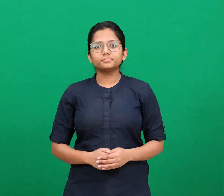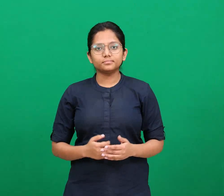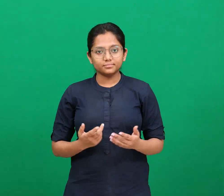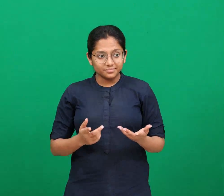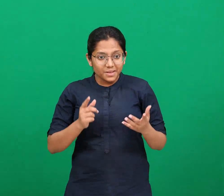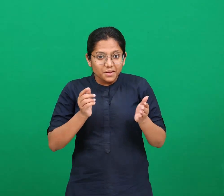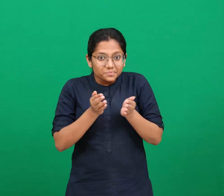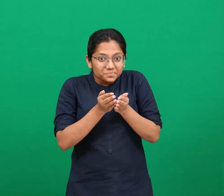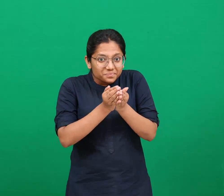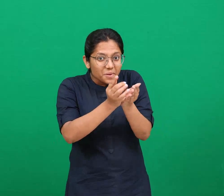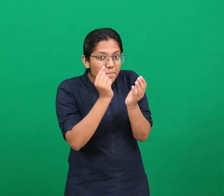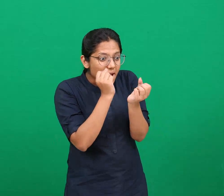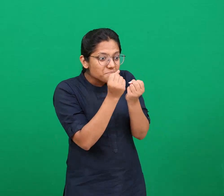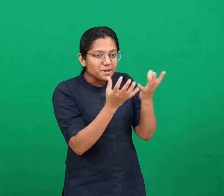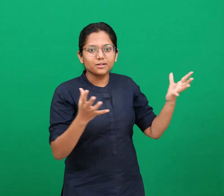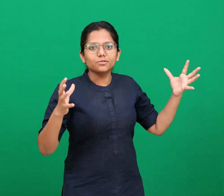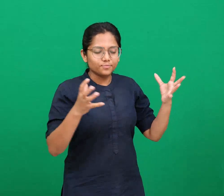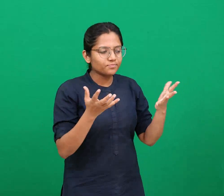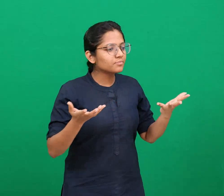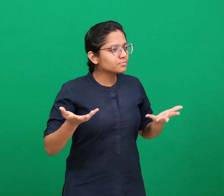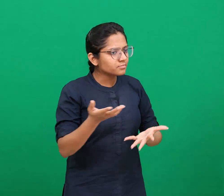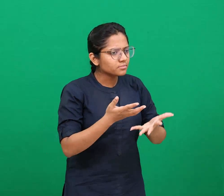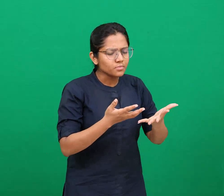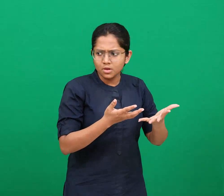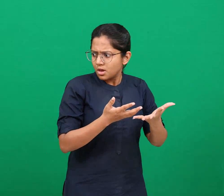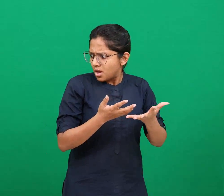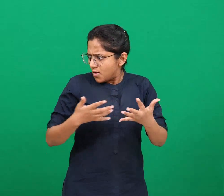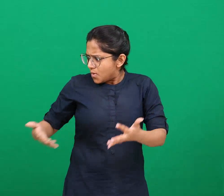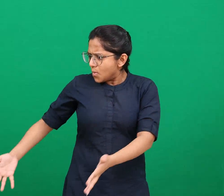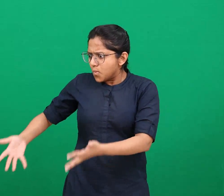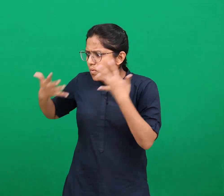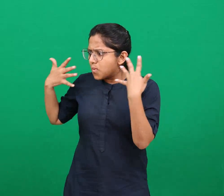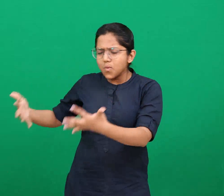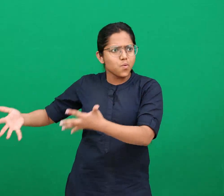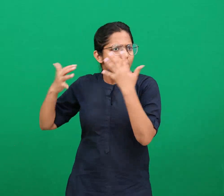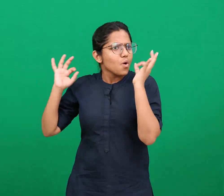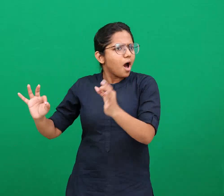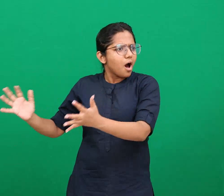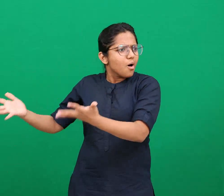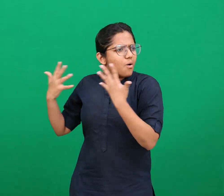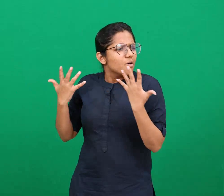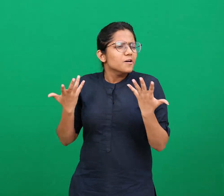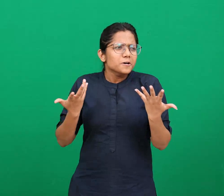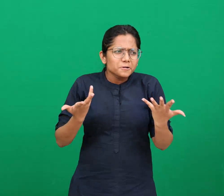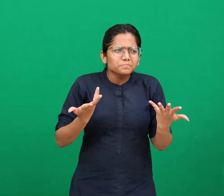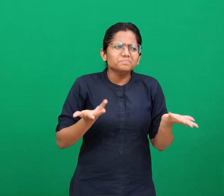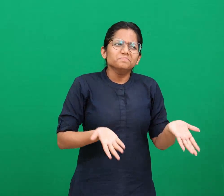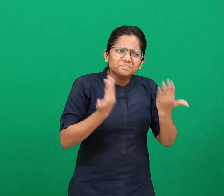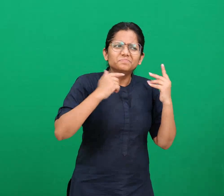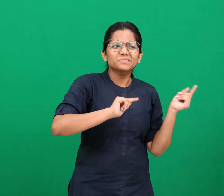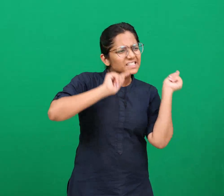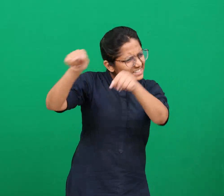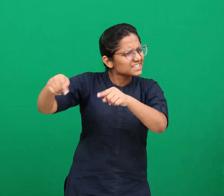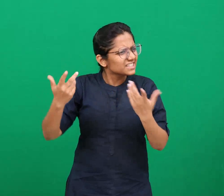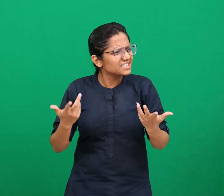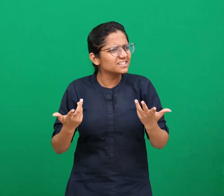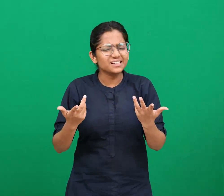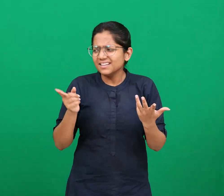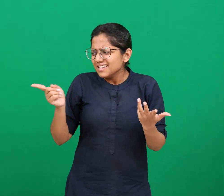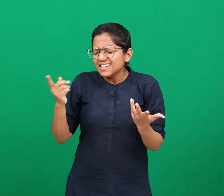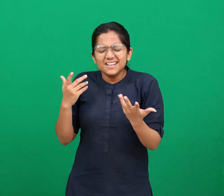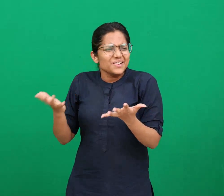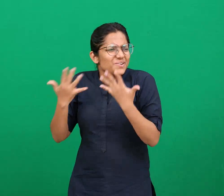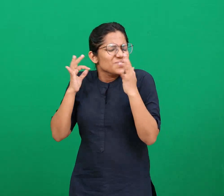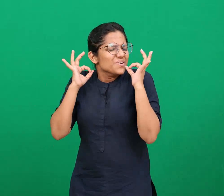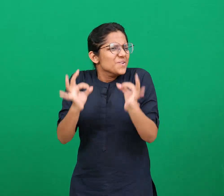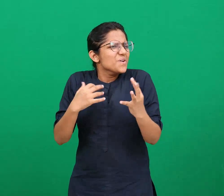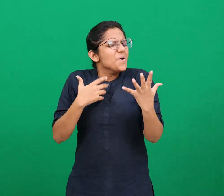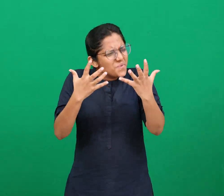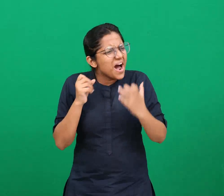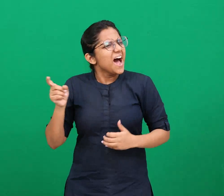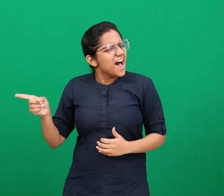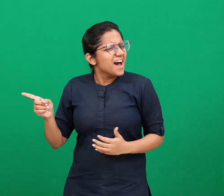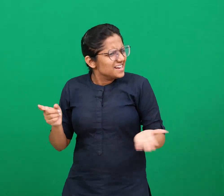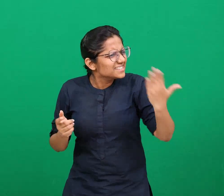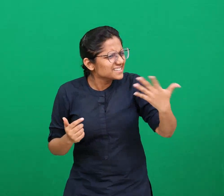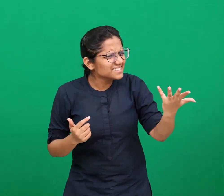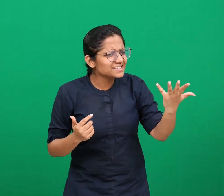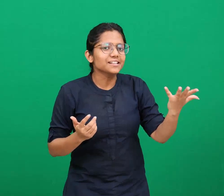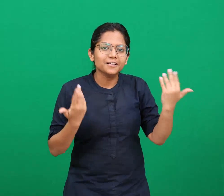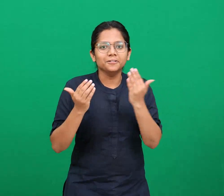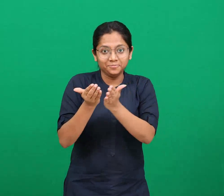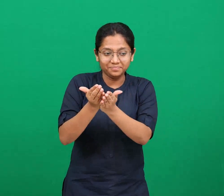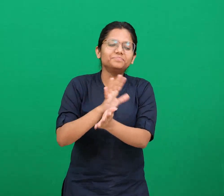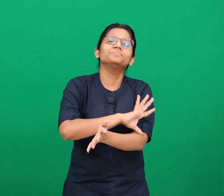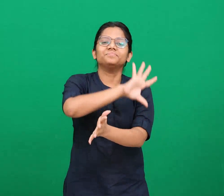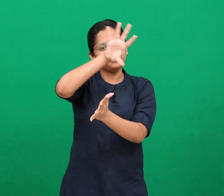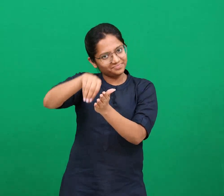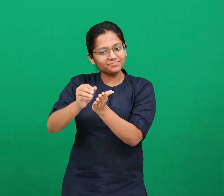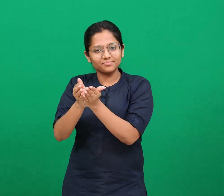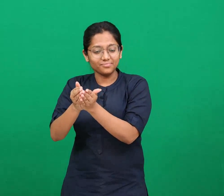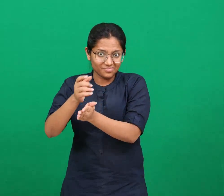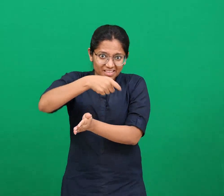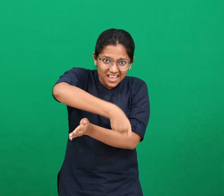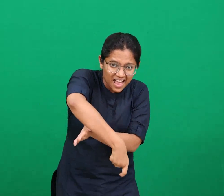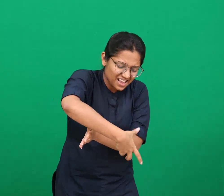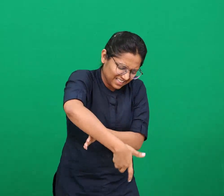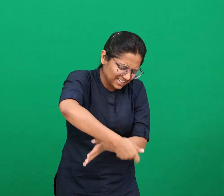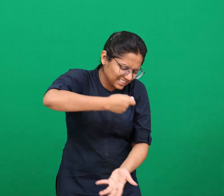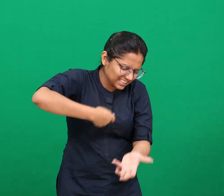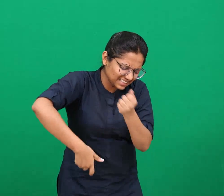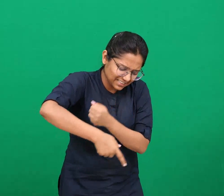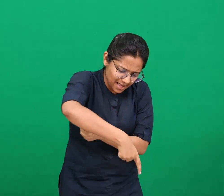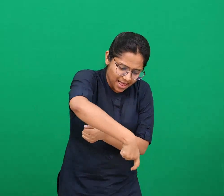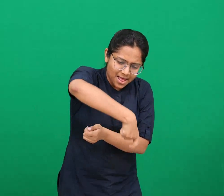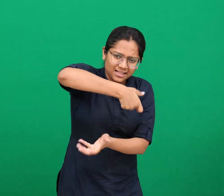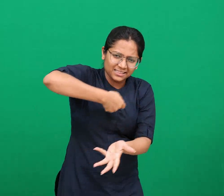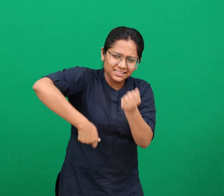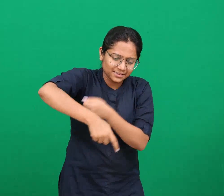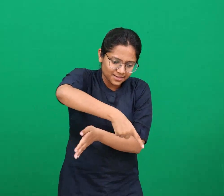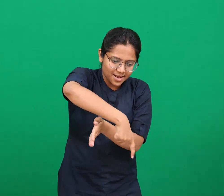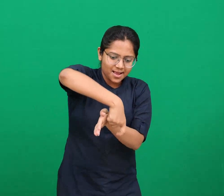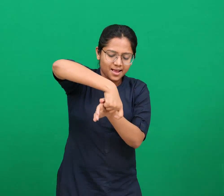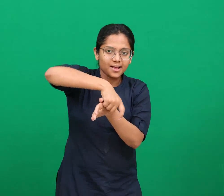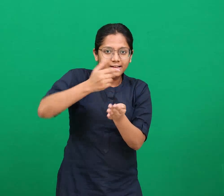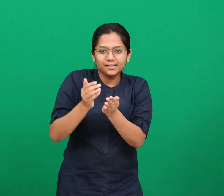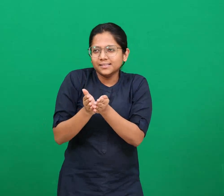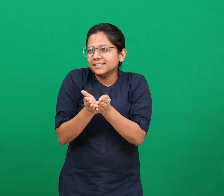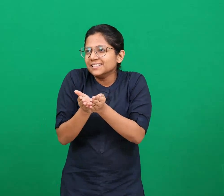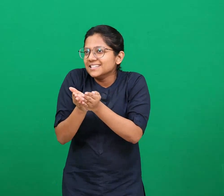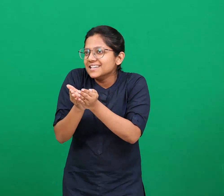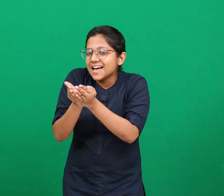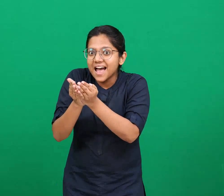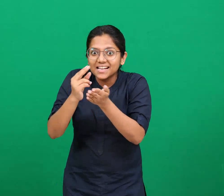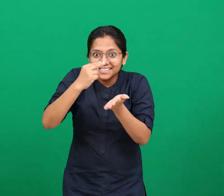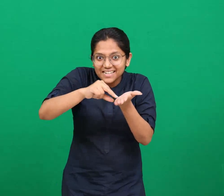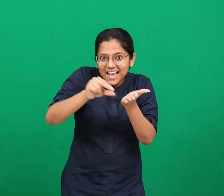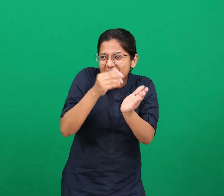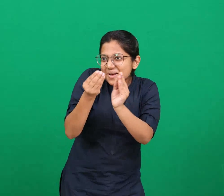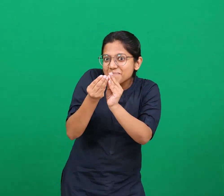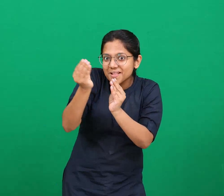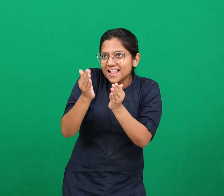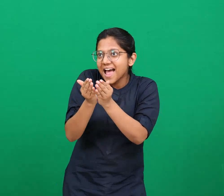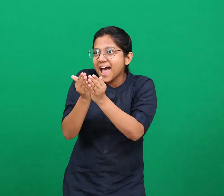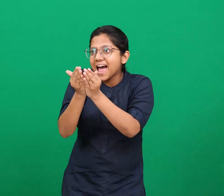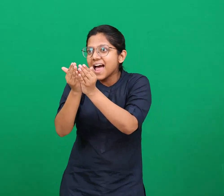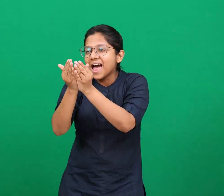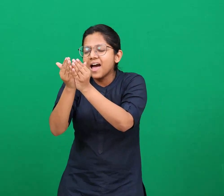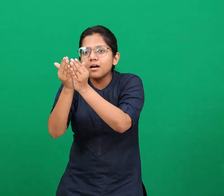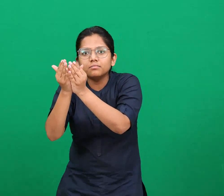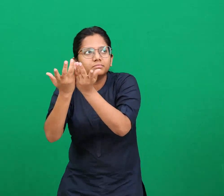When a gentle south wind began to blow, they thought they had their opportunity. So they weighed anchor and sailed along, hugging the coast of Crete.